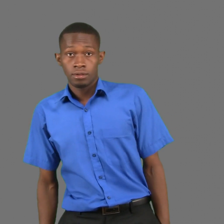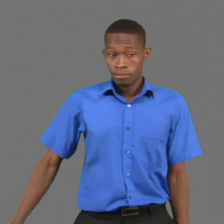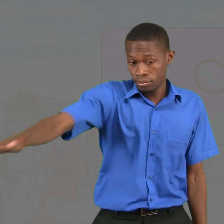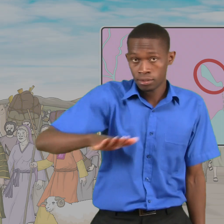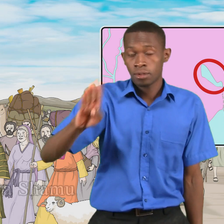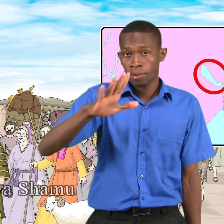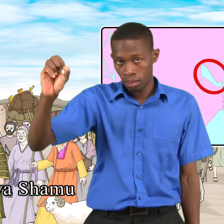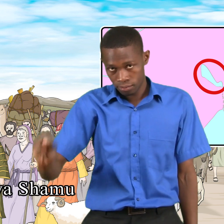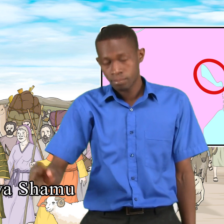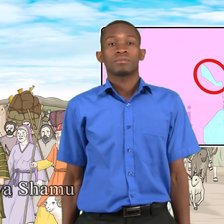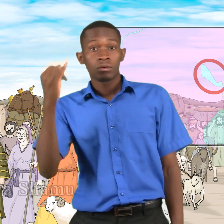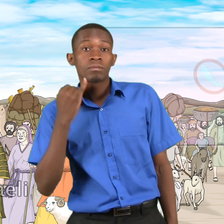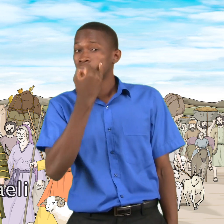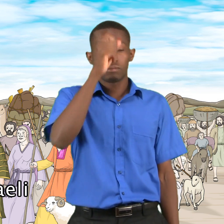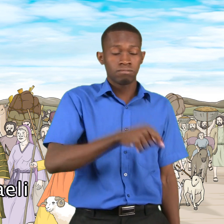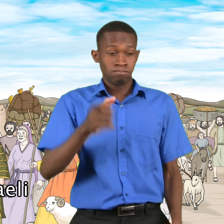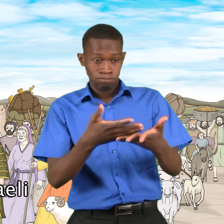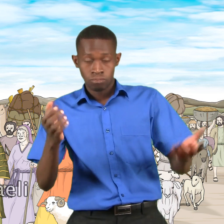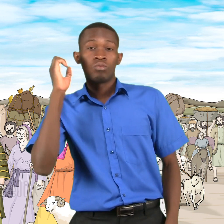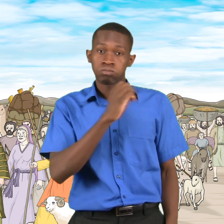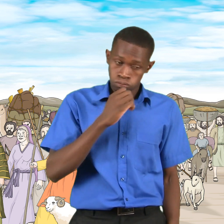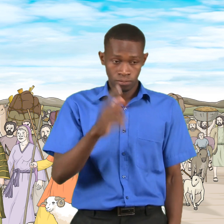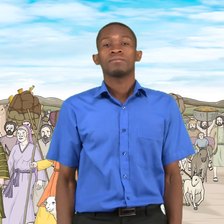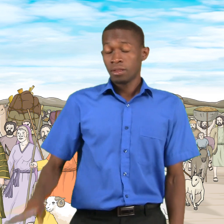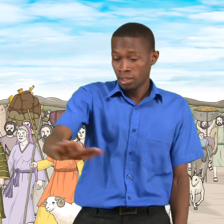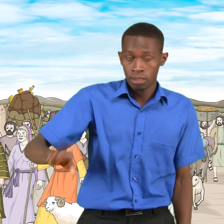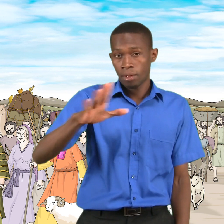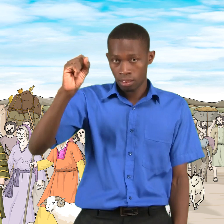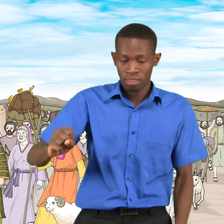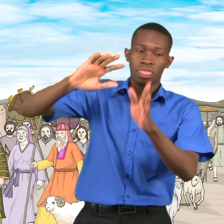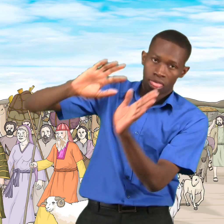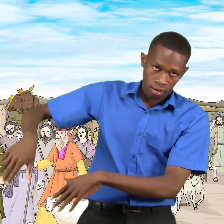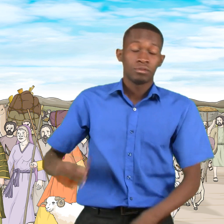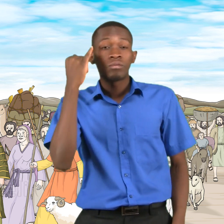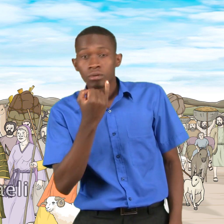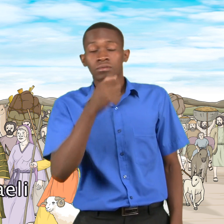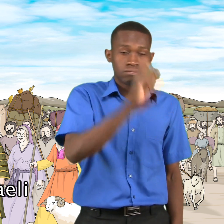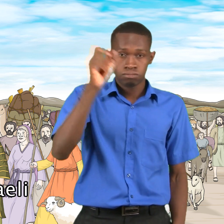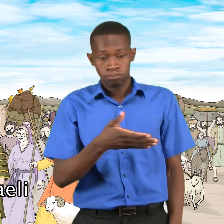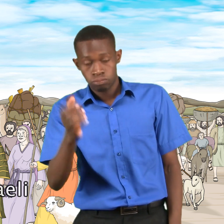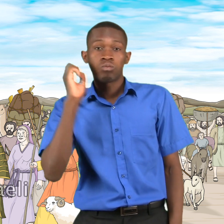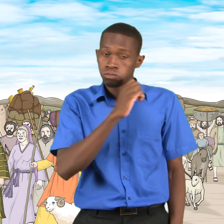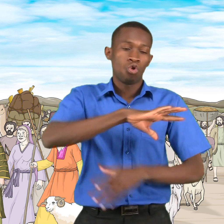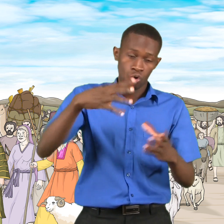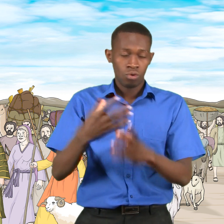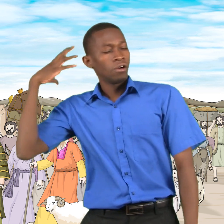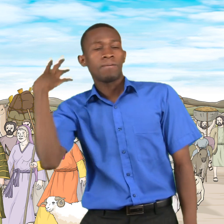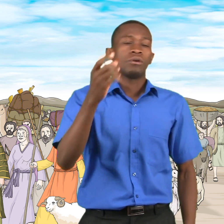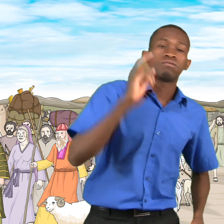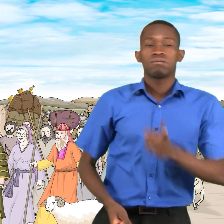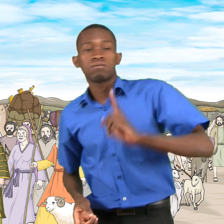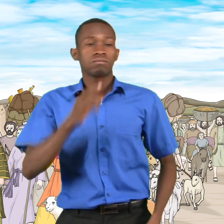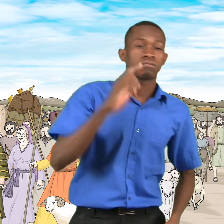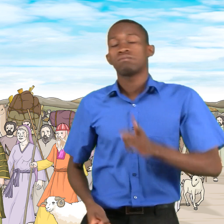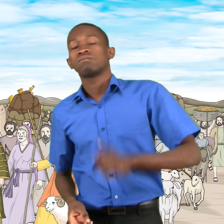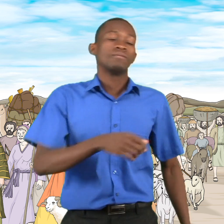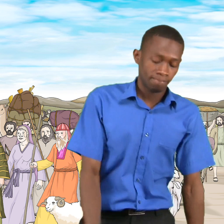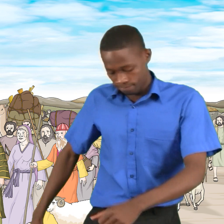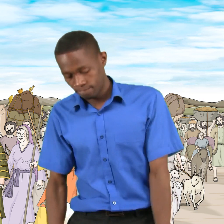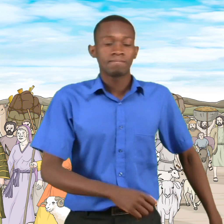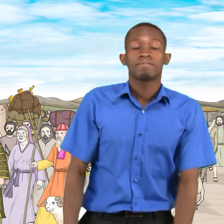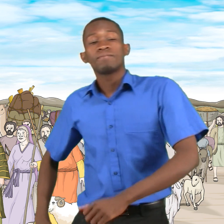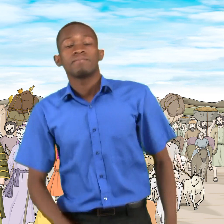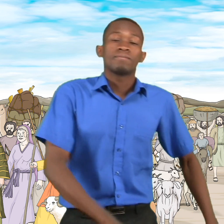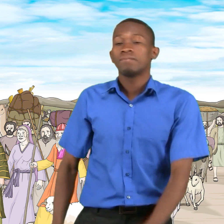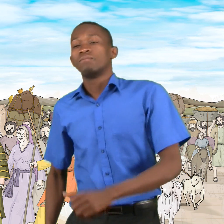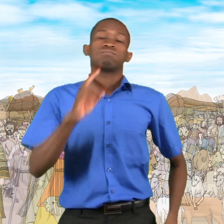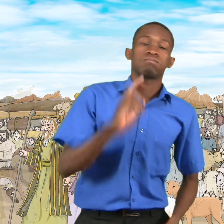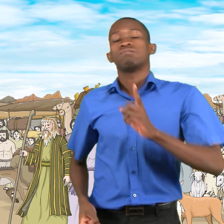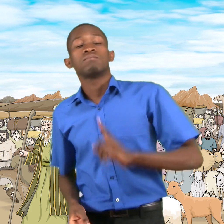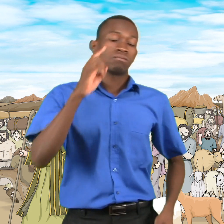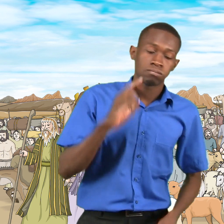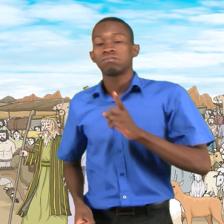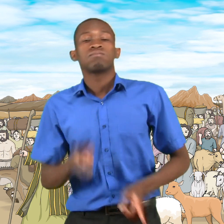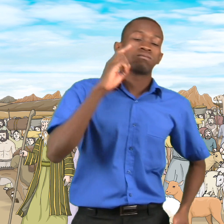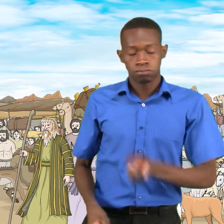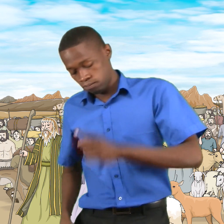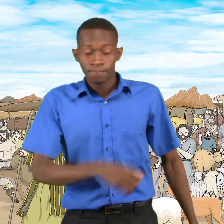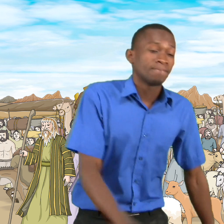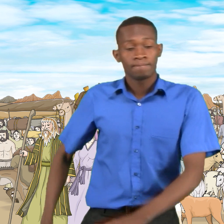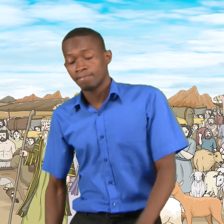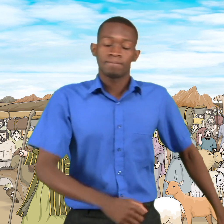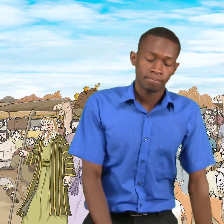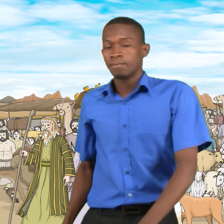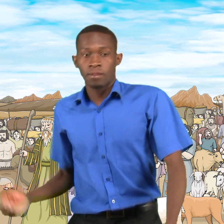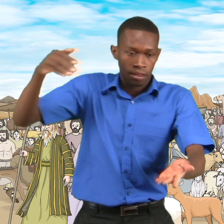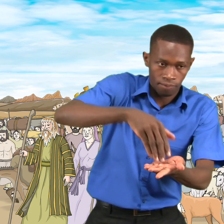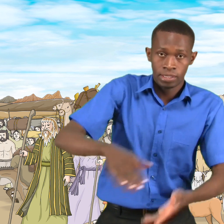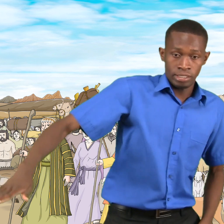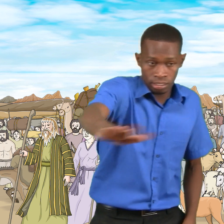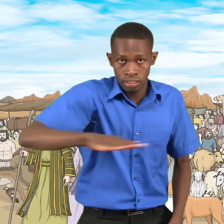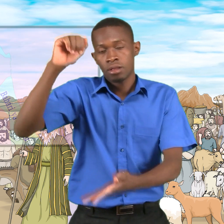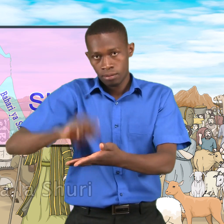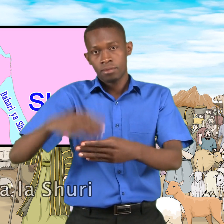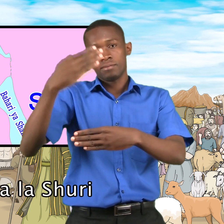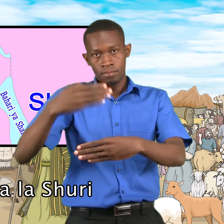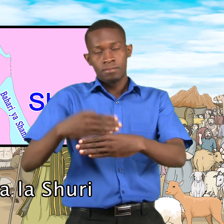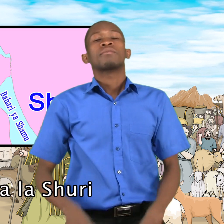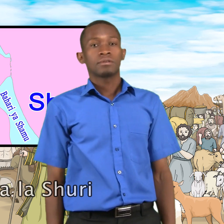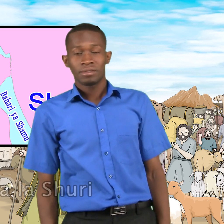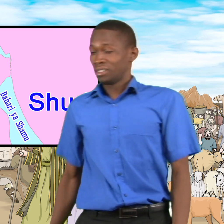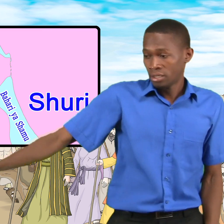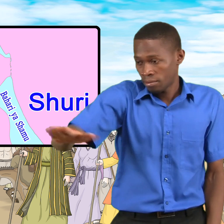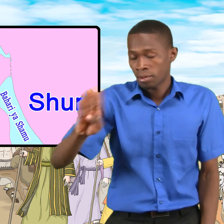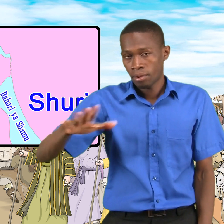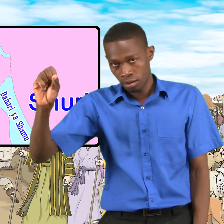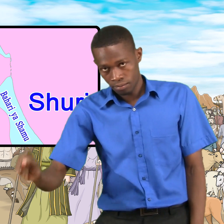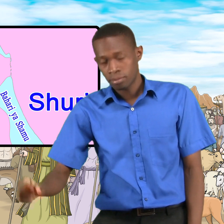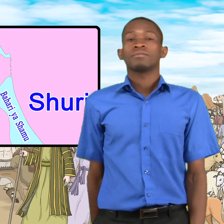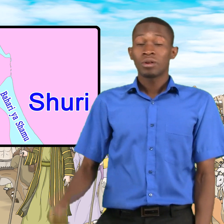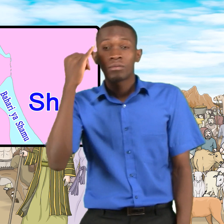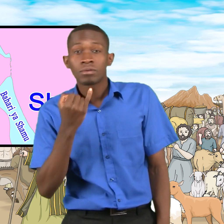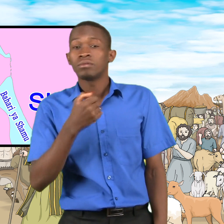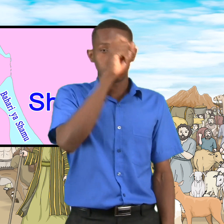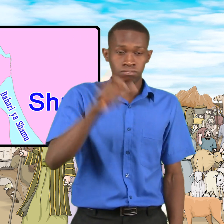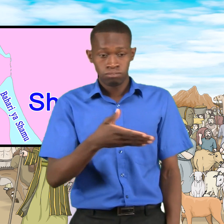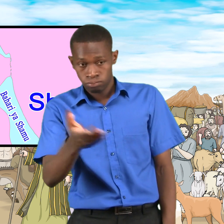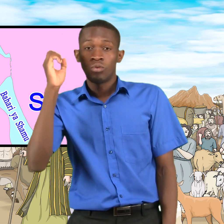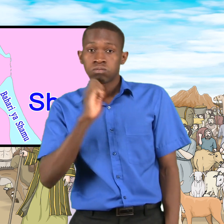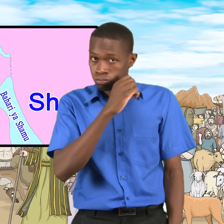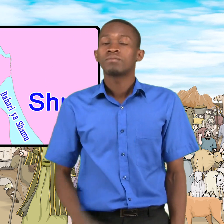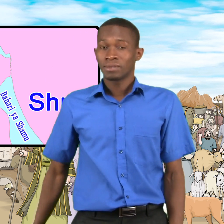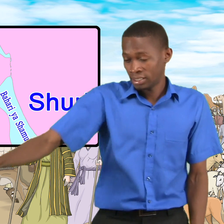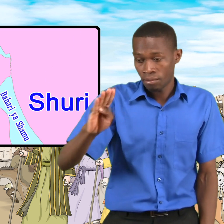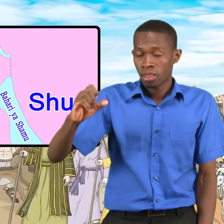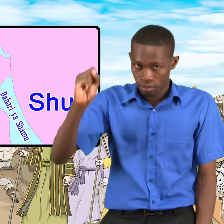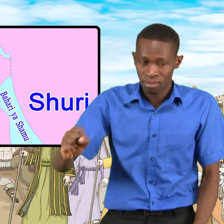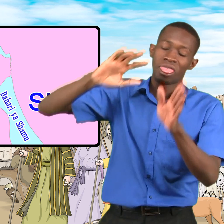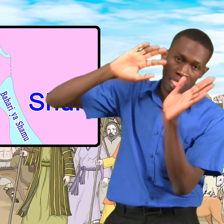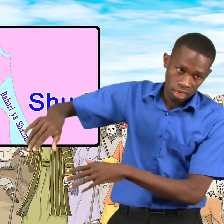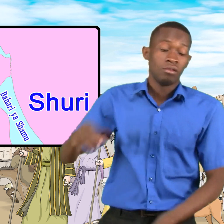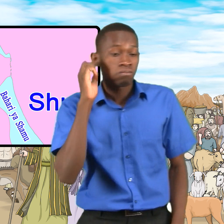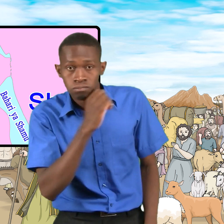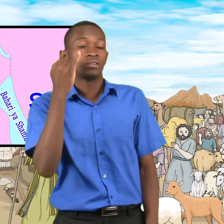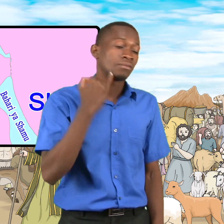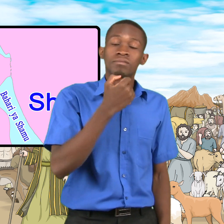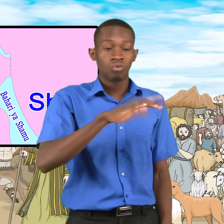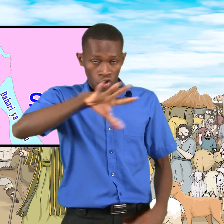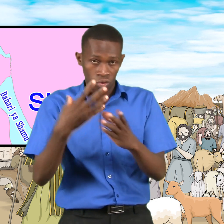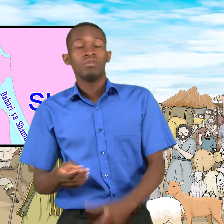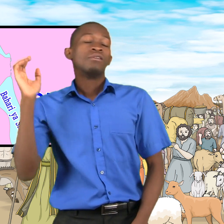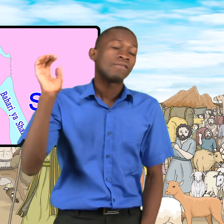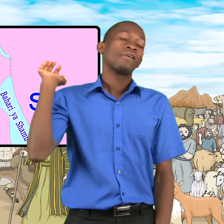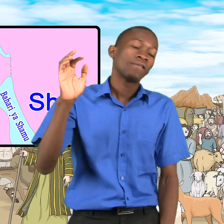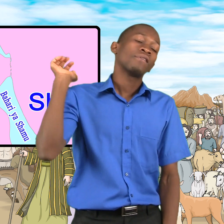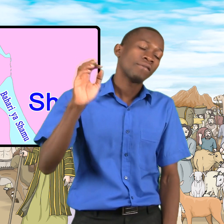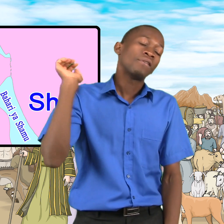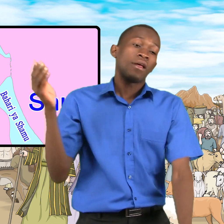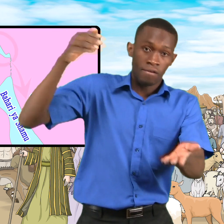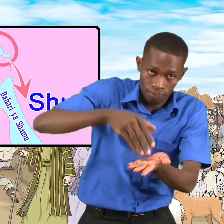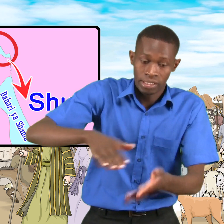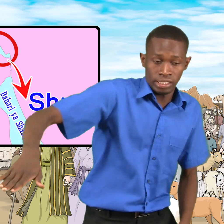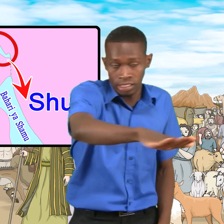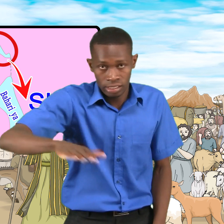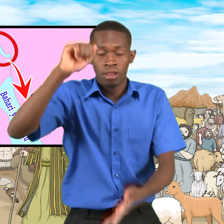Then Moses led Israel from the Red Sea, and they went out into the Desert of Shur.